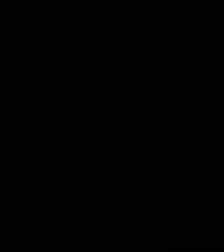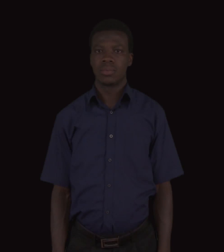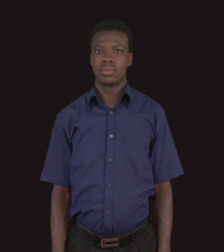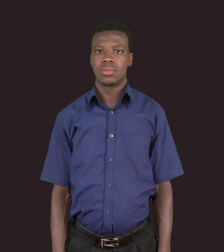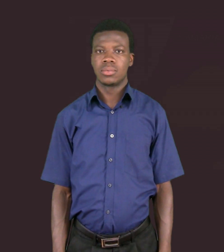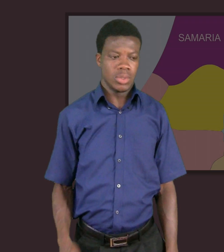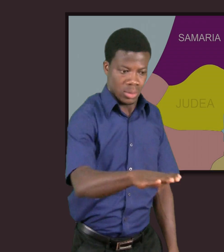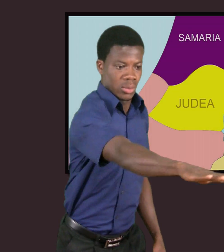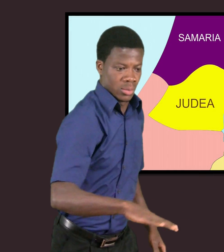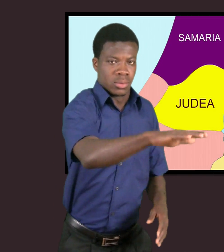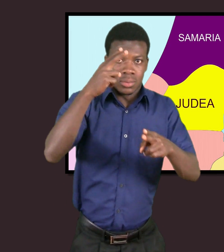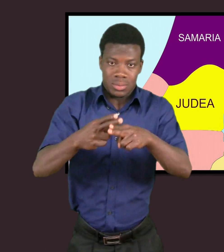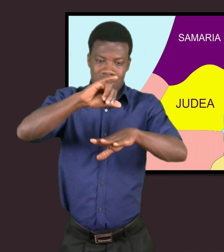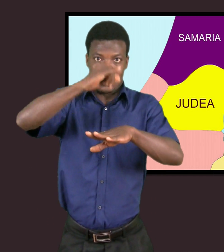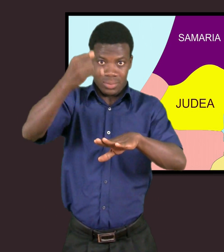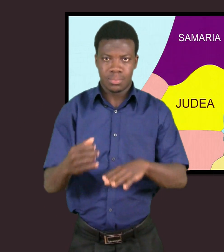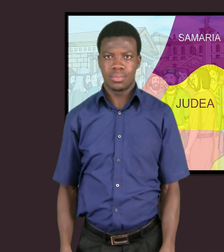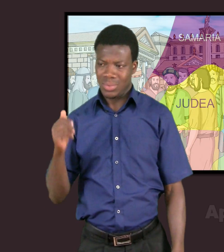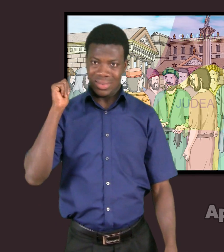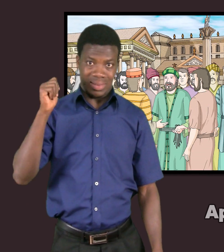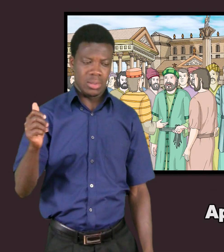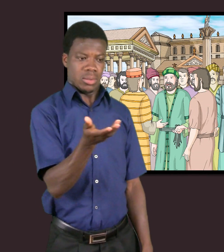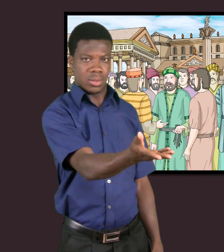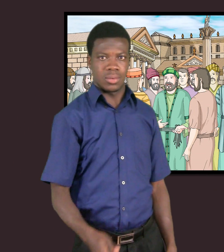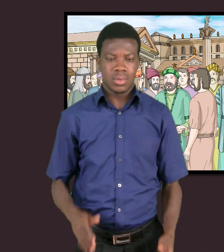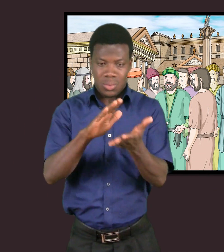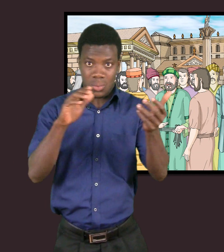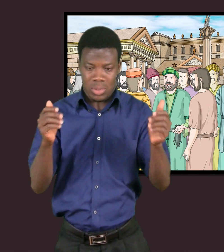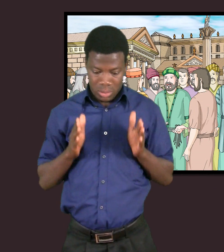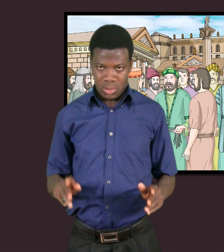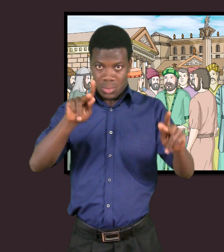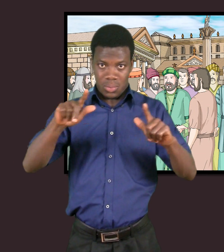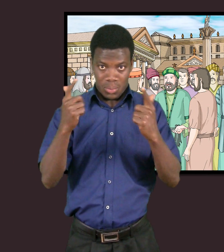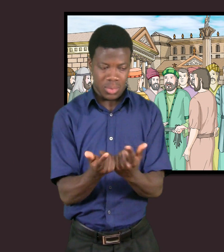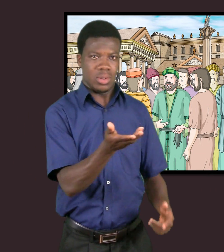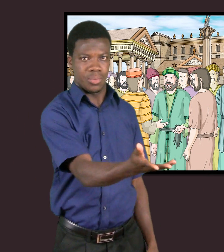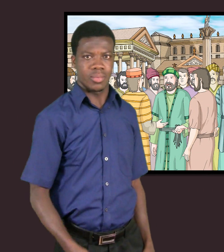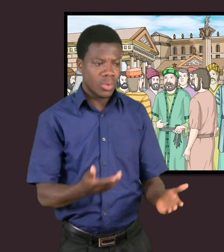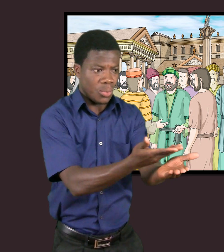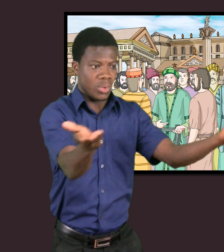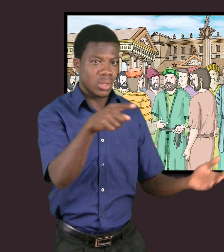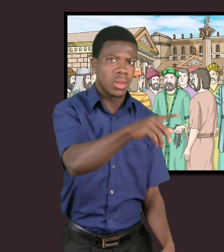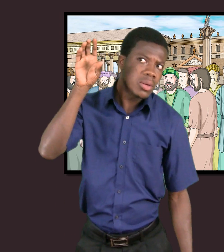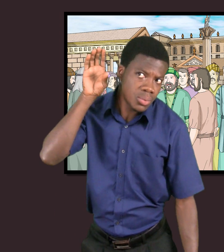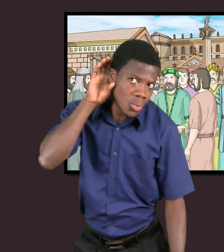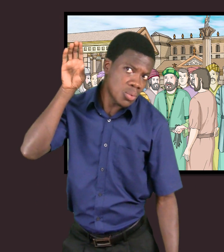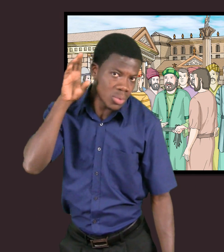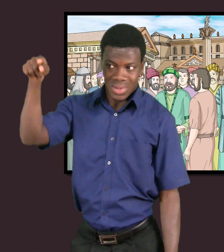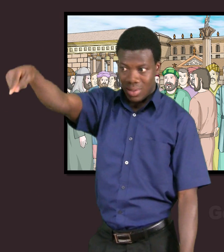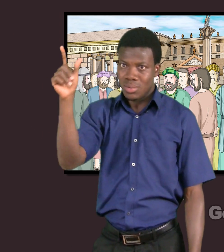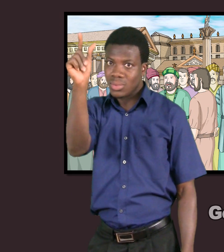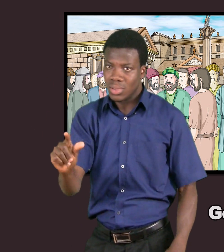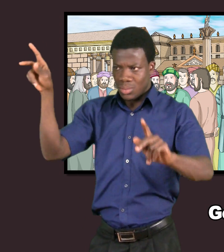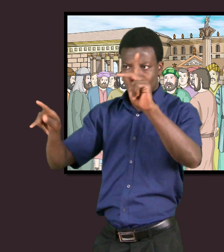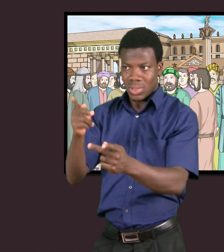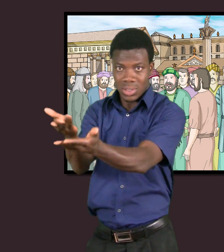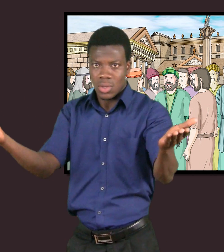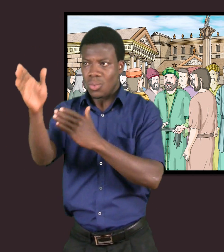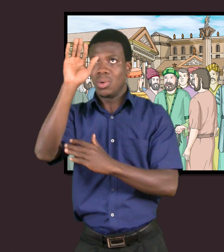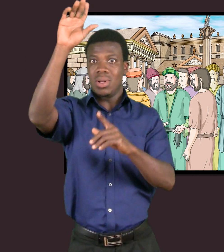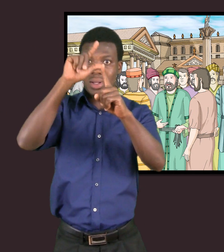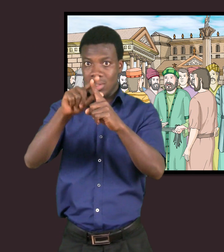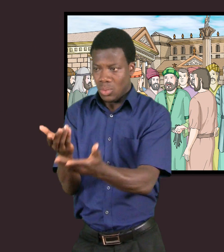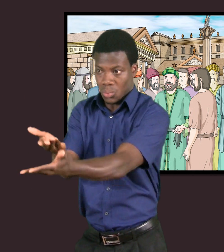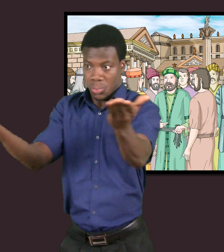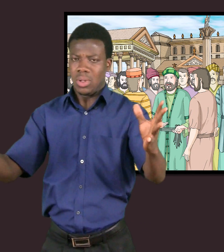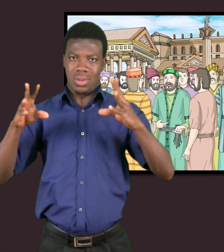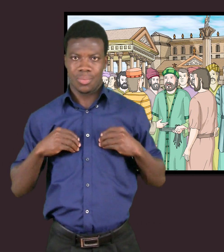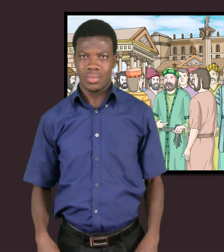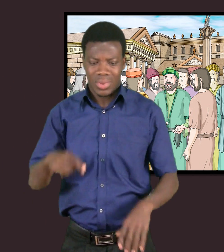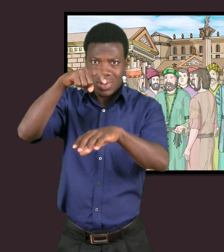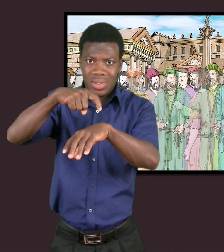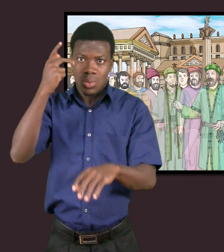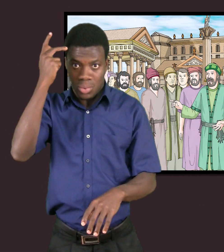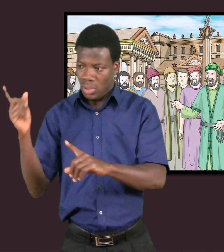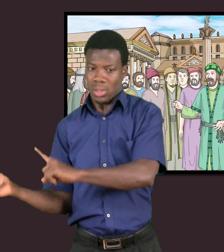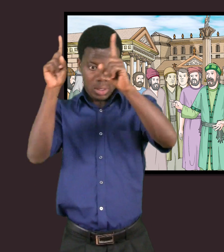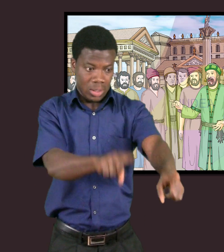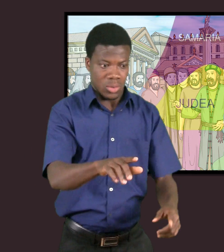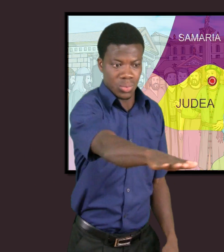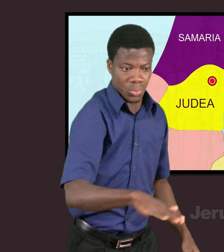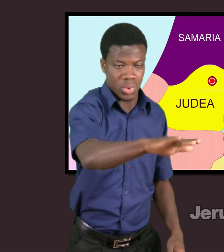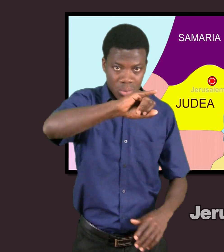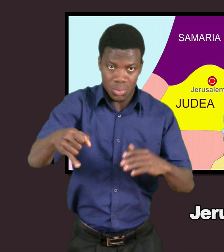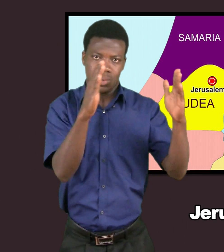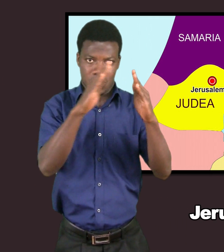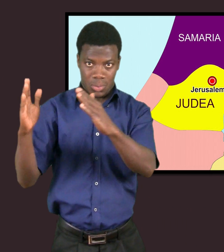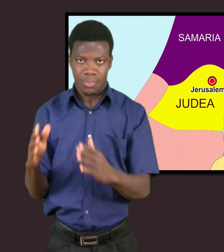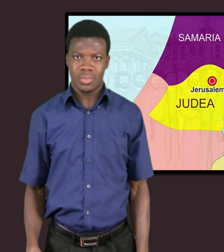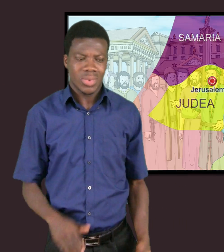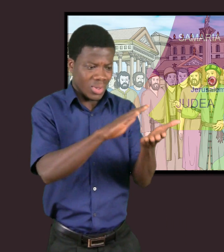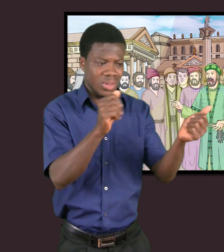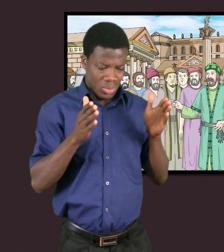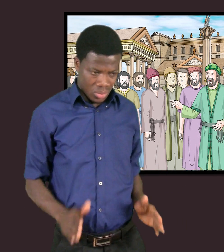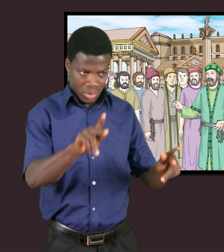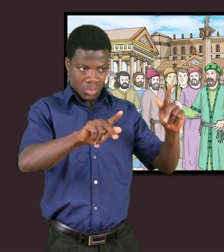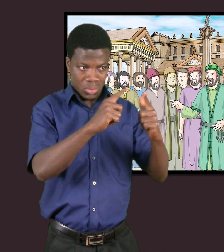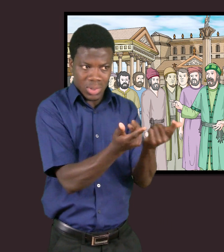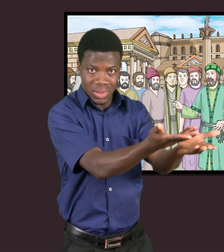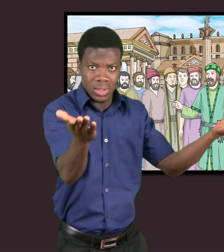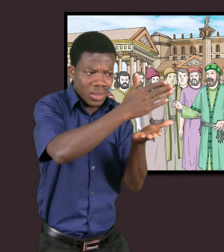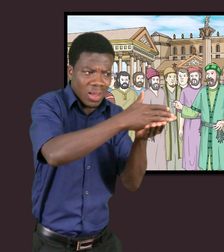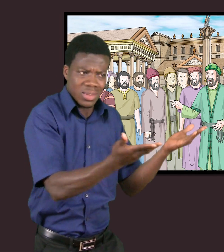The apostles and brothers throughout Judea soon heard that the Gentiles also had received the word of God.